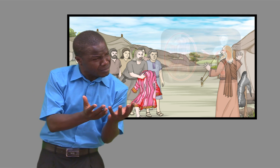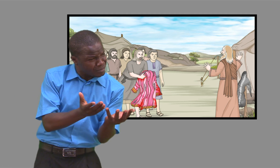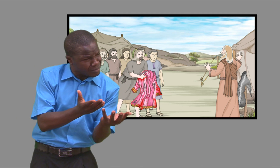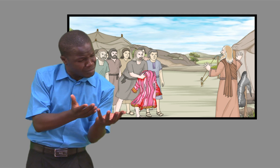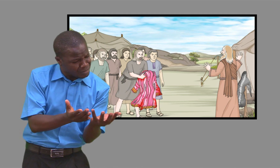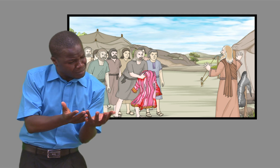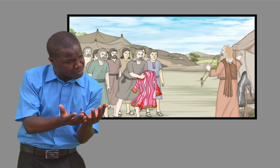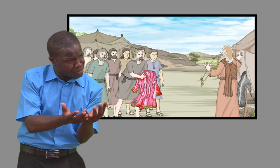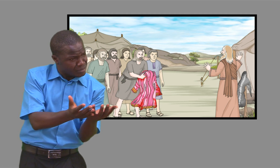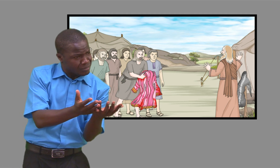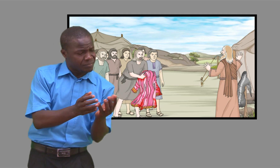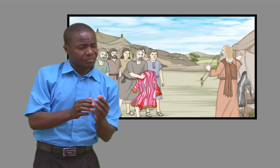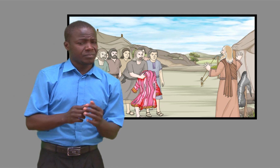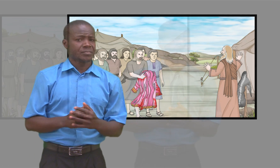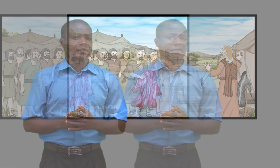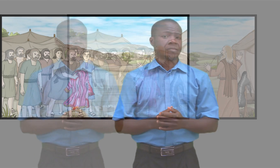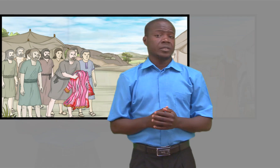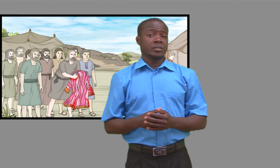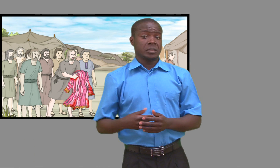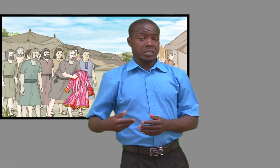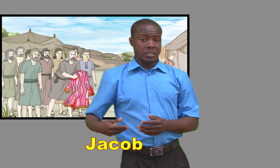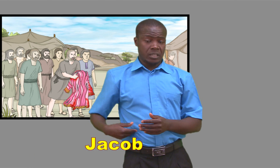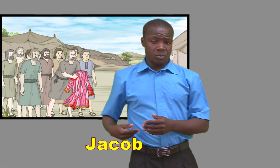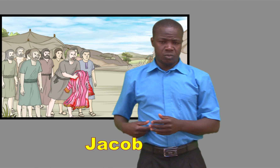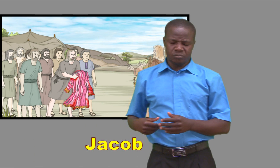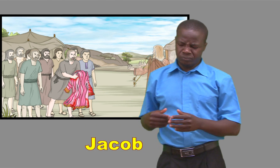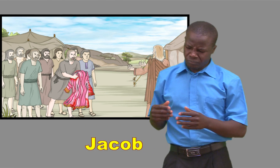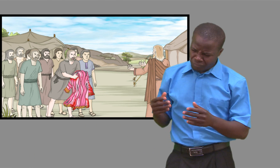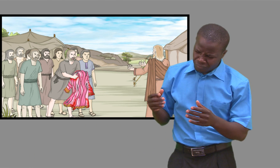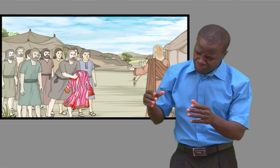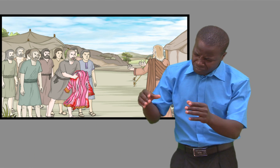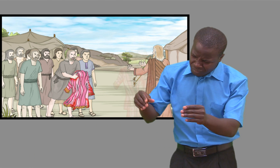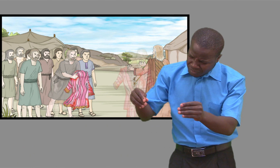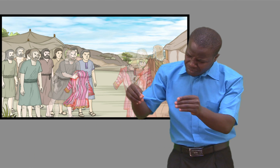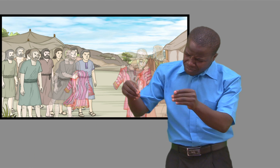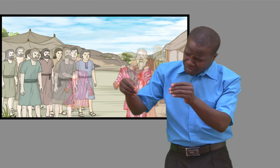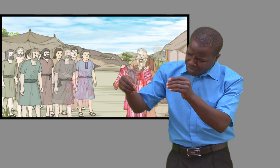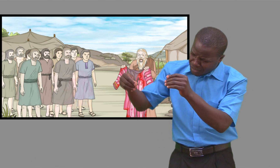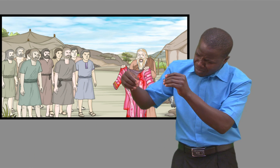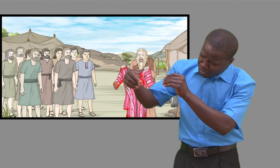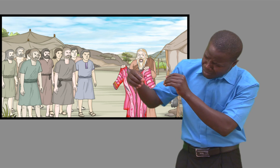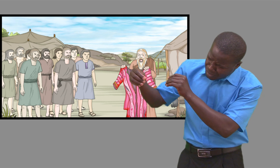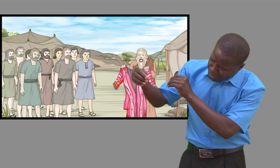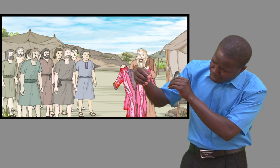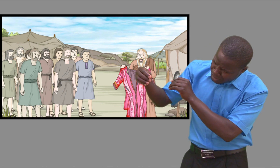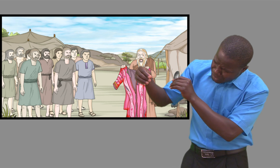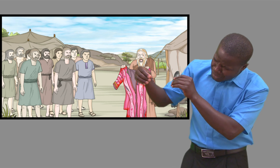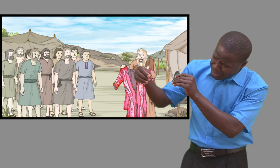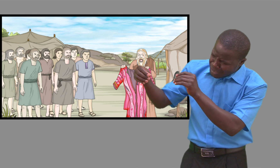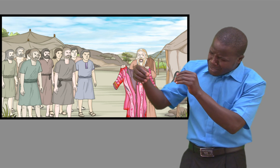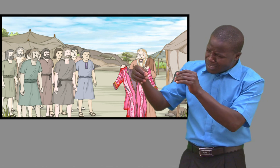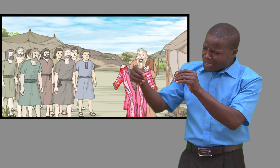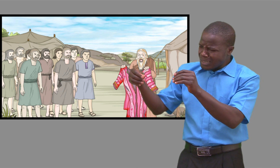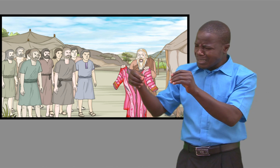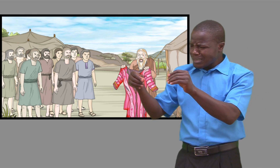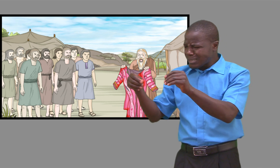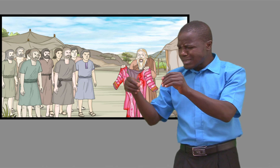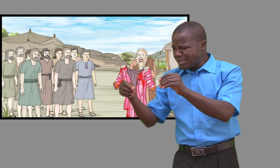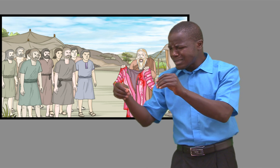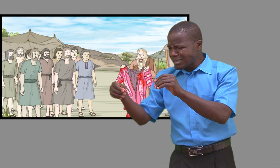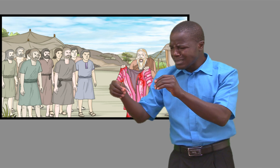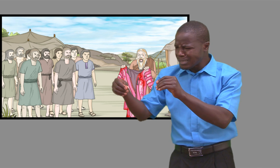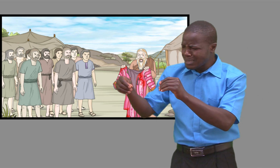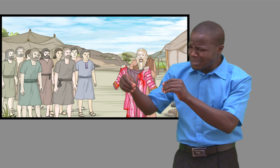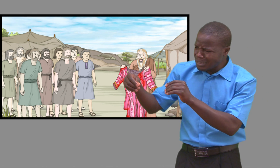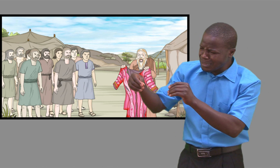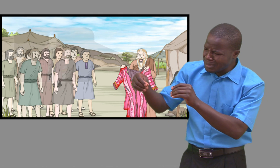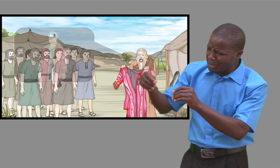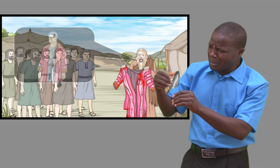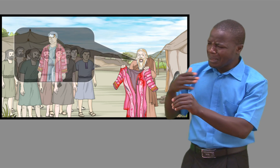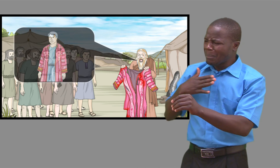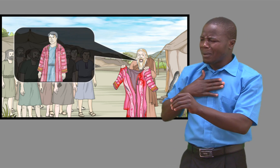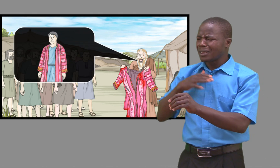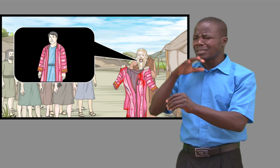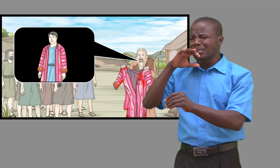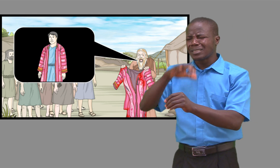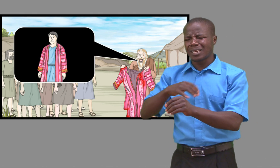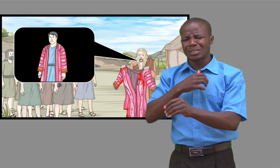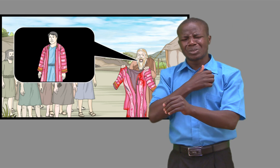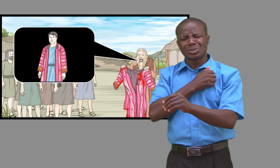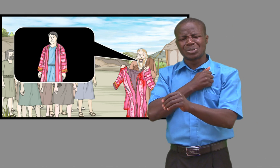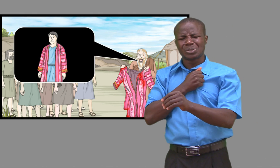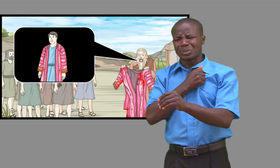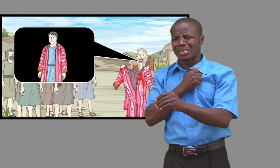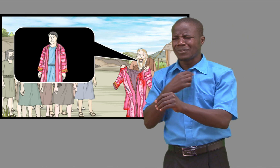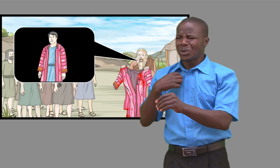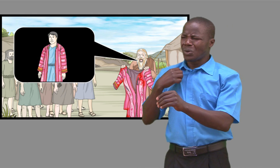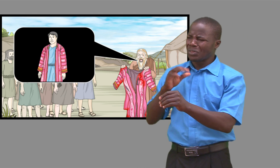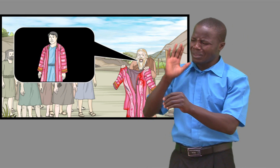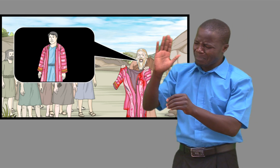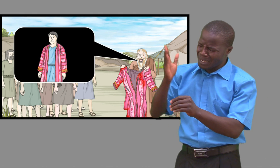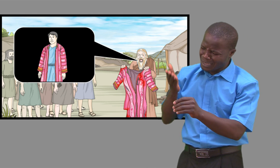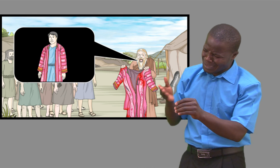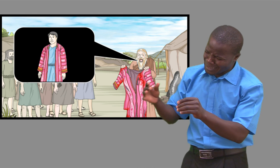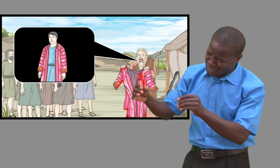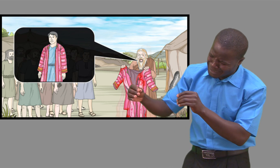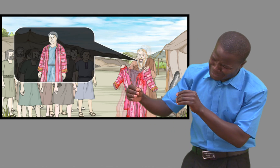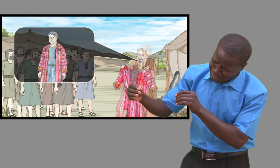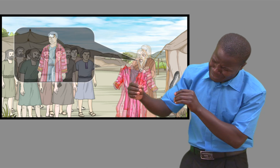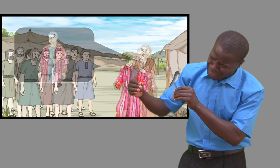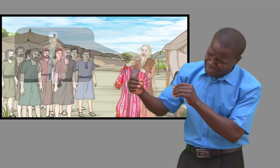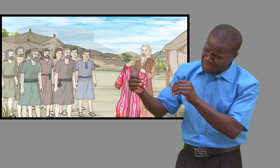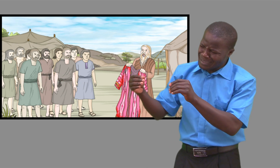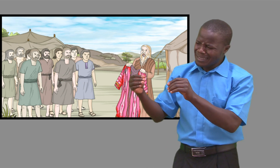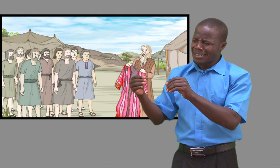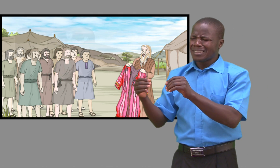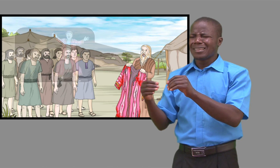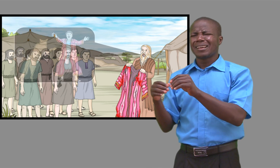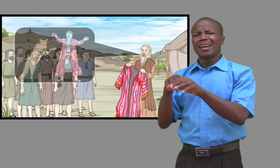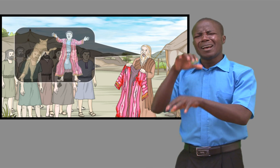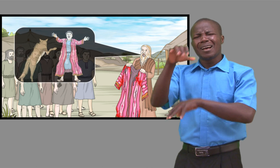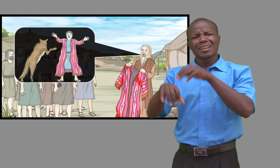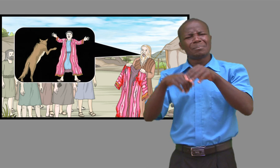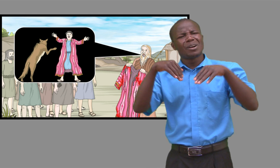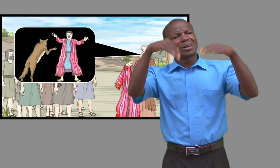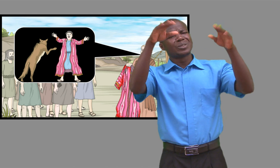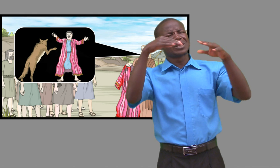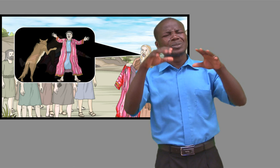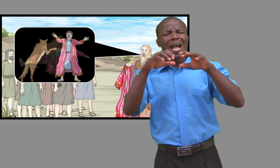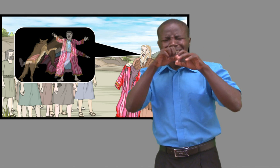His father recognized it and said, “It is my son’s robe!